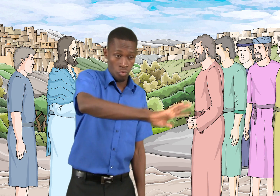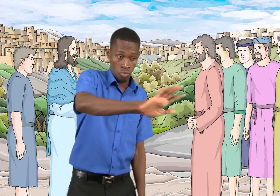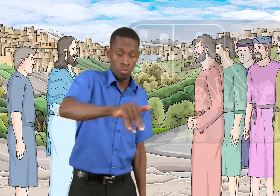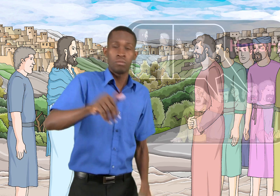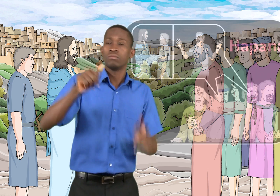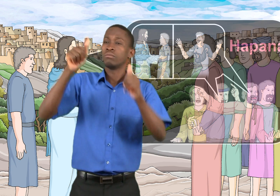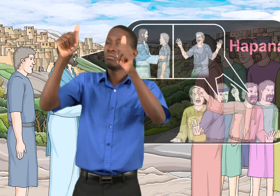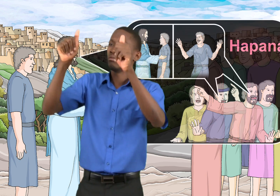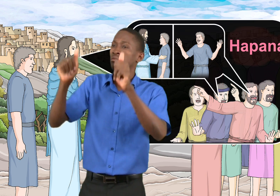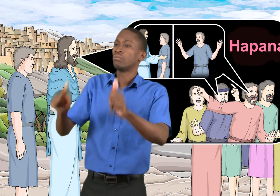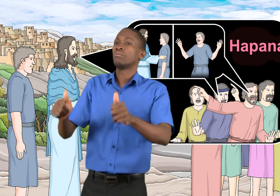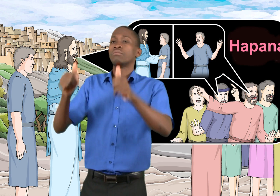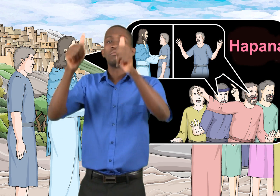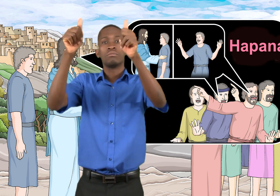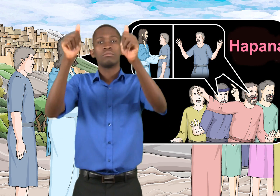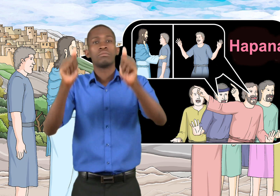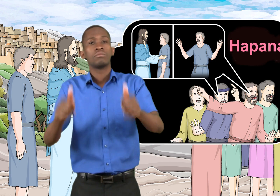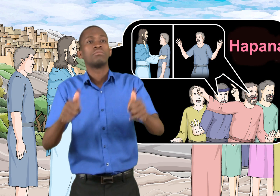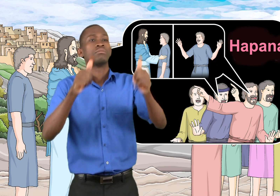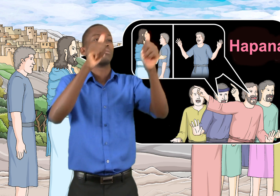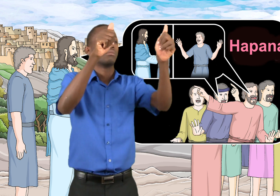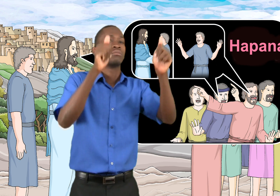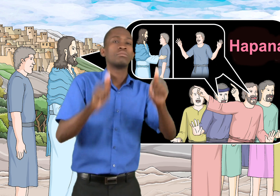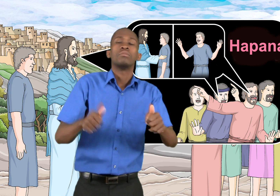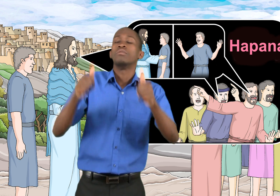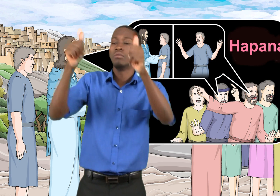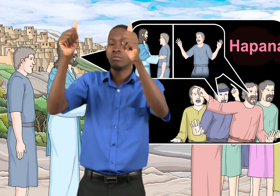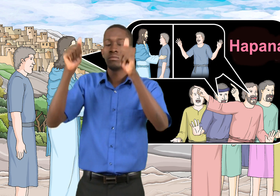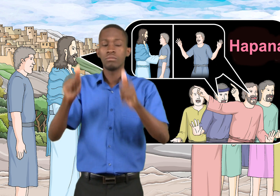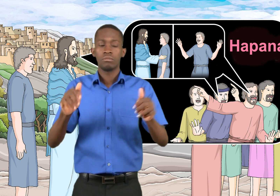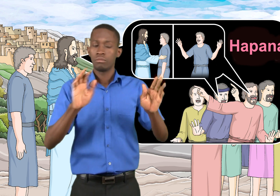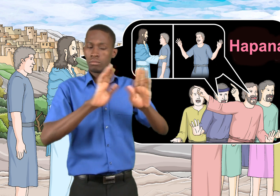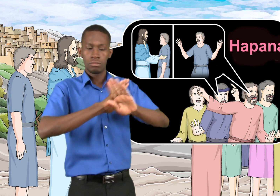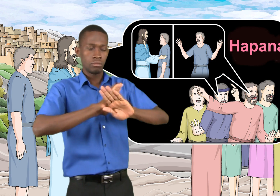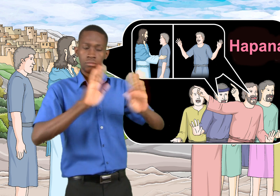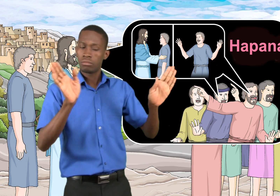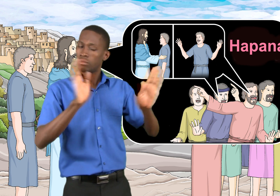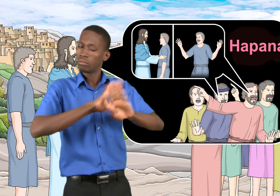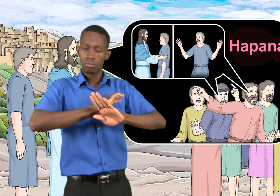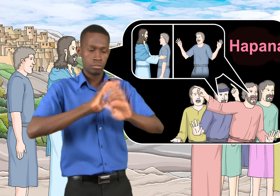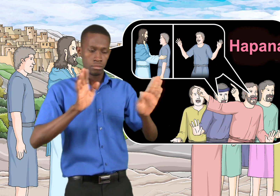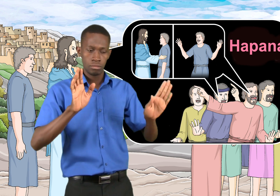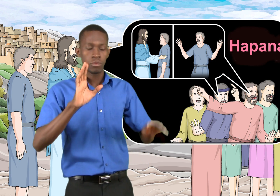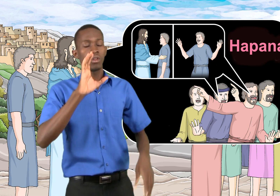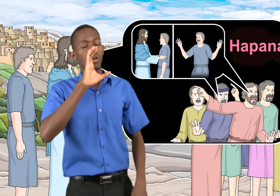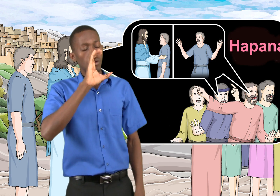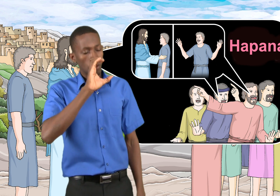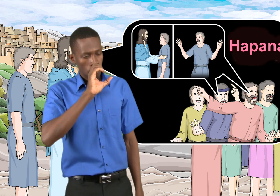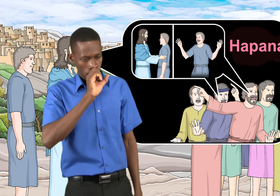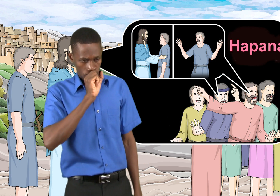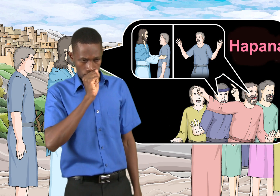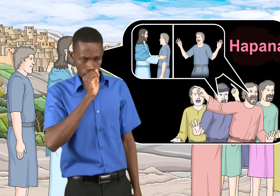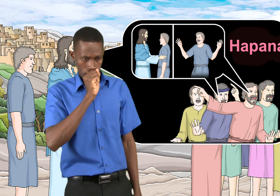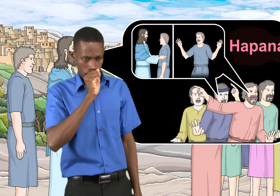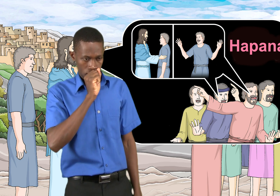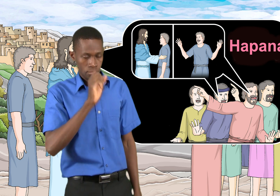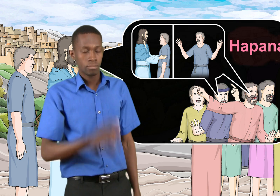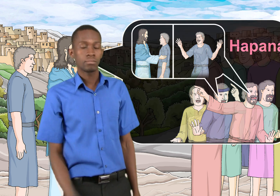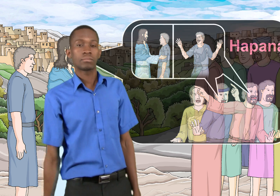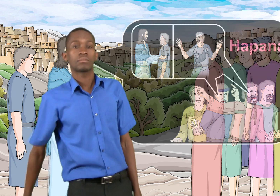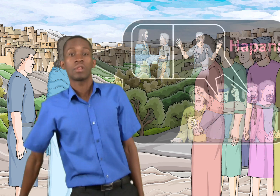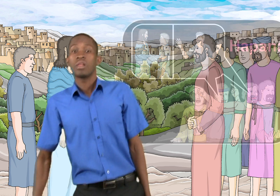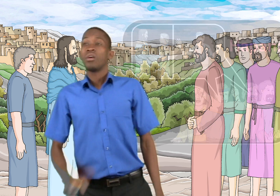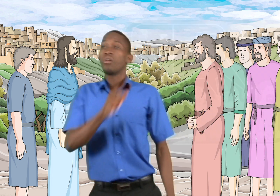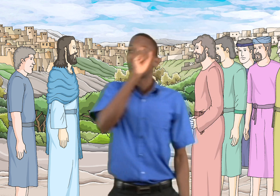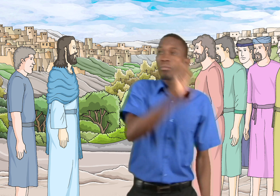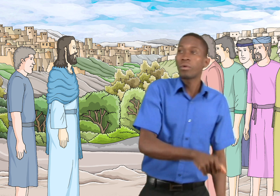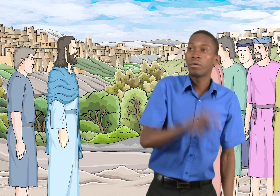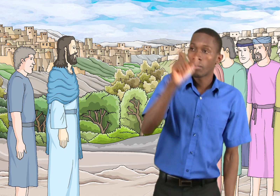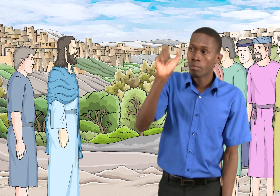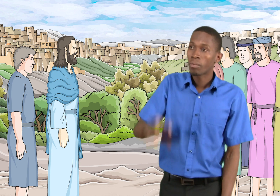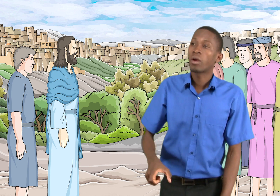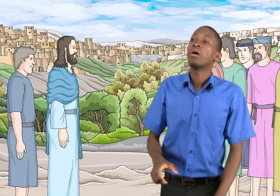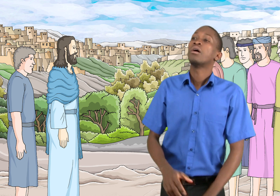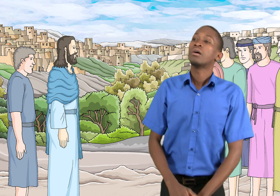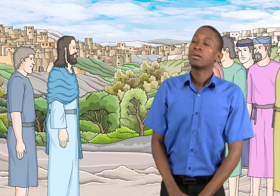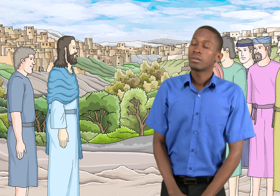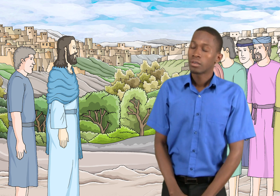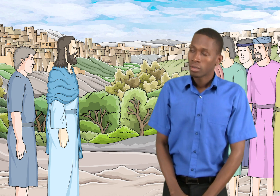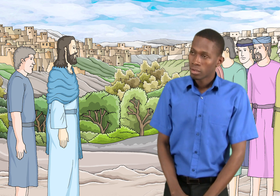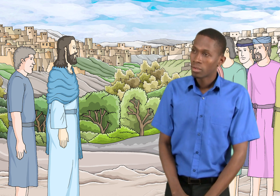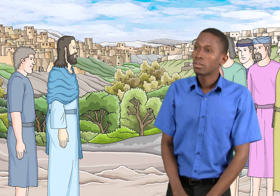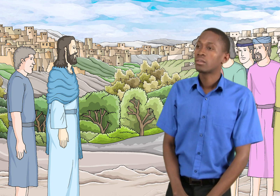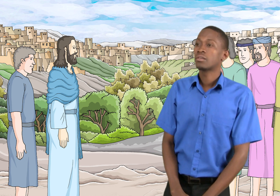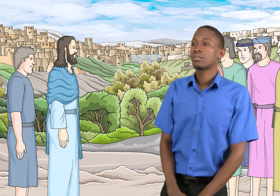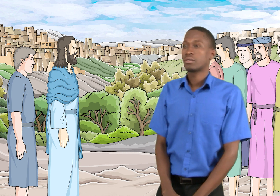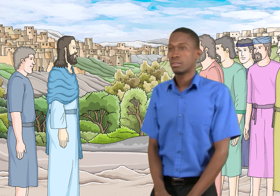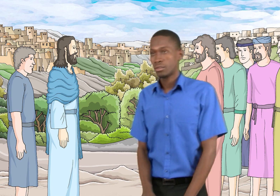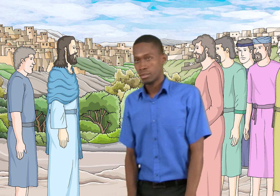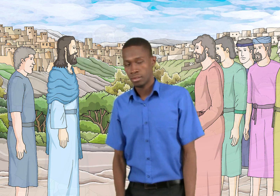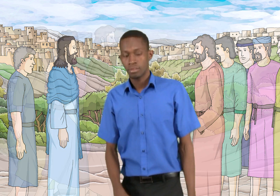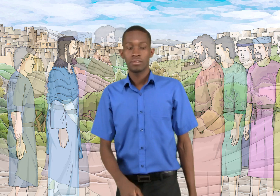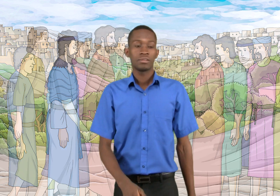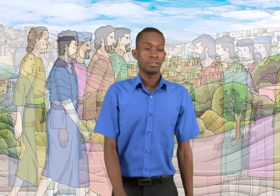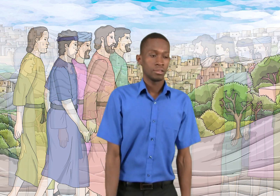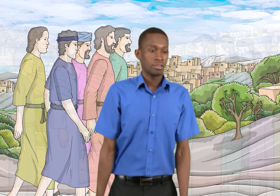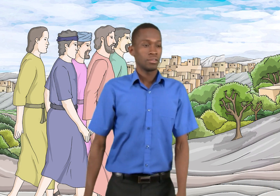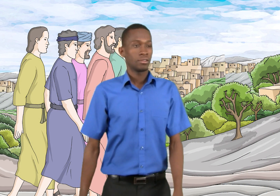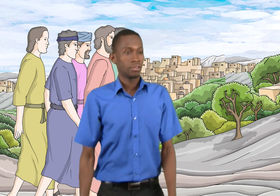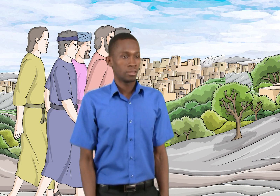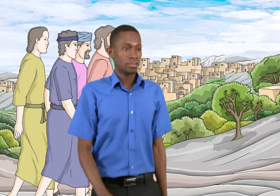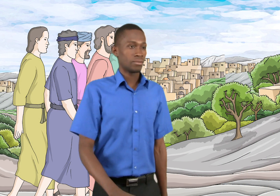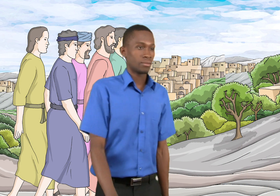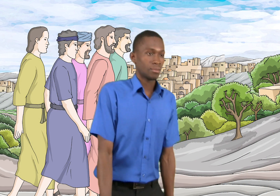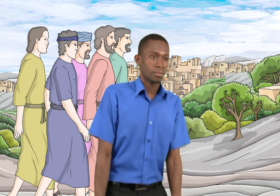Jesus ordered them not to tell anyone.